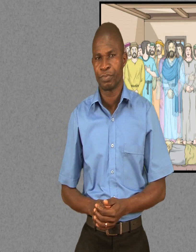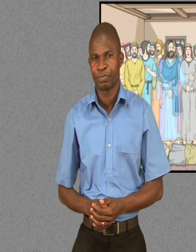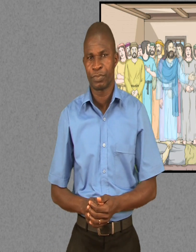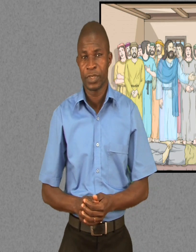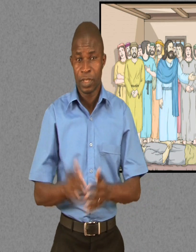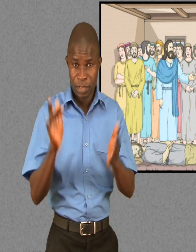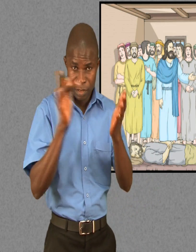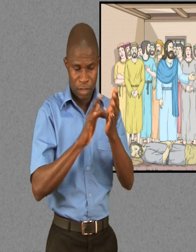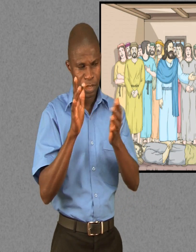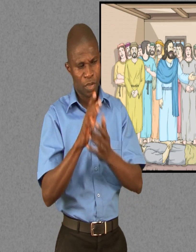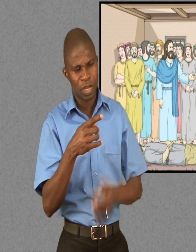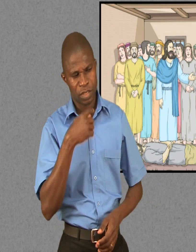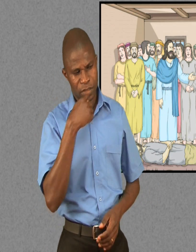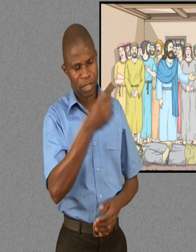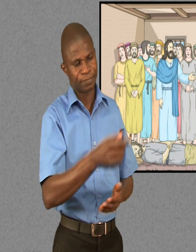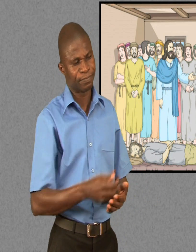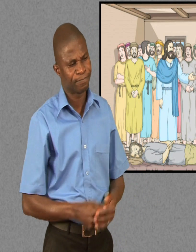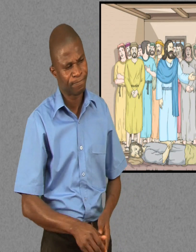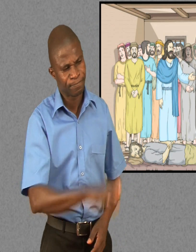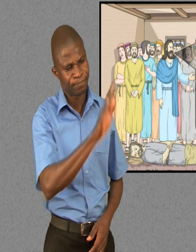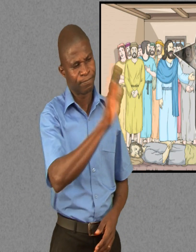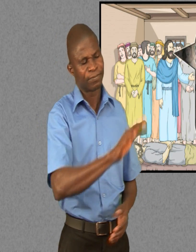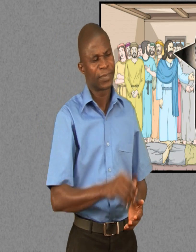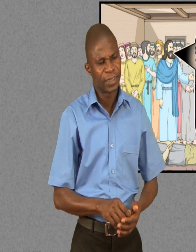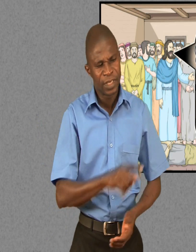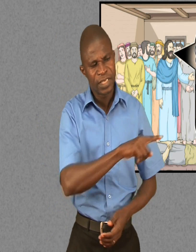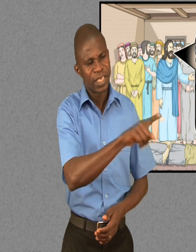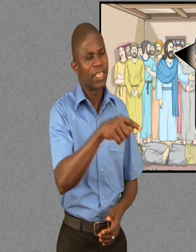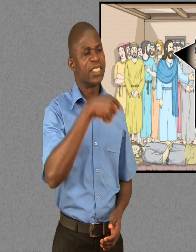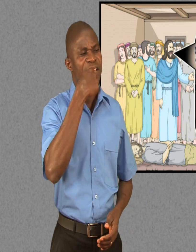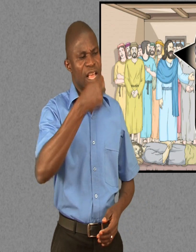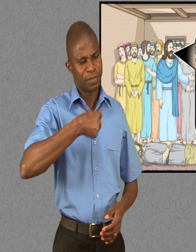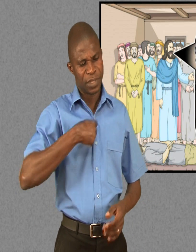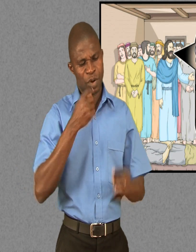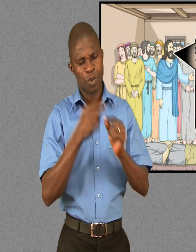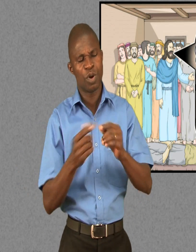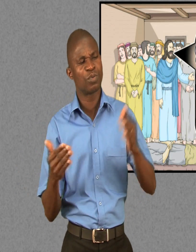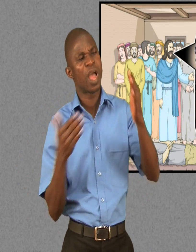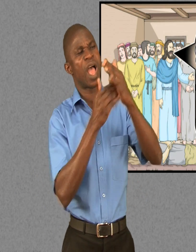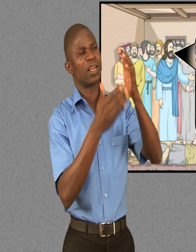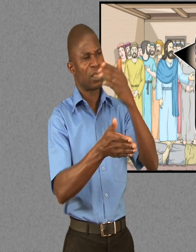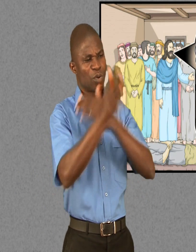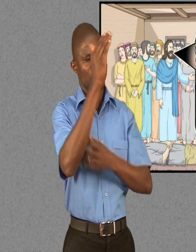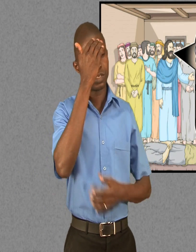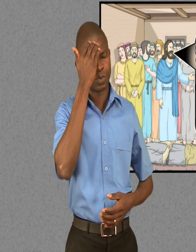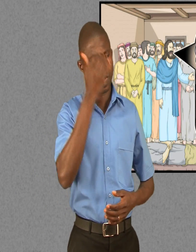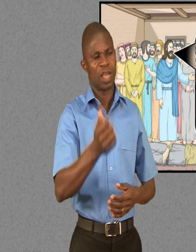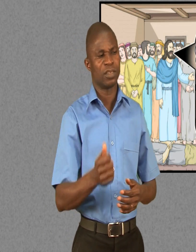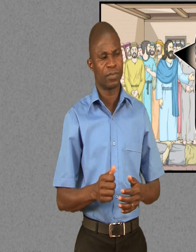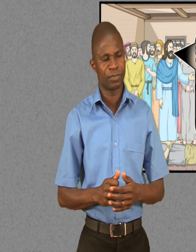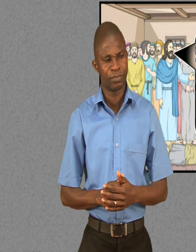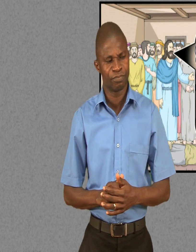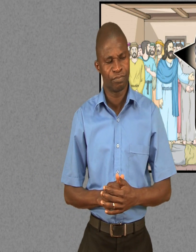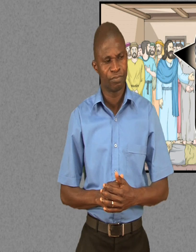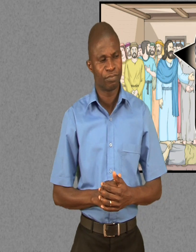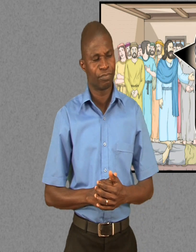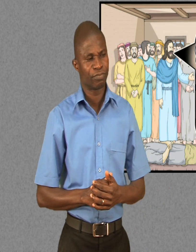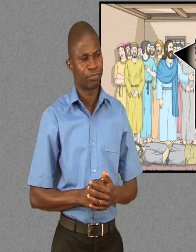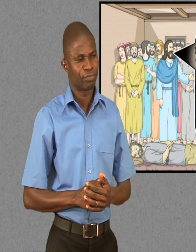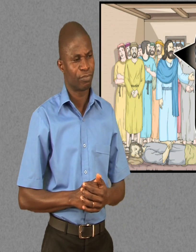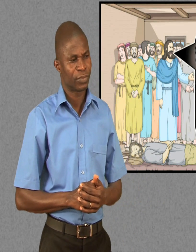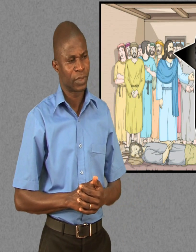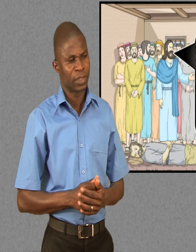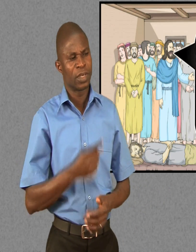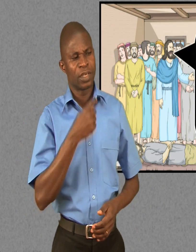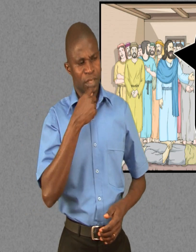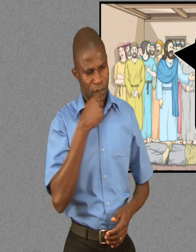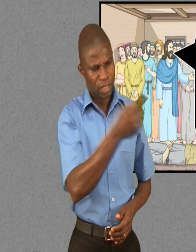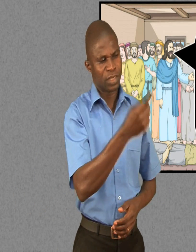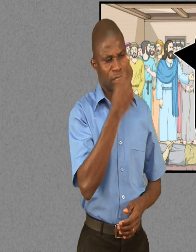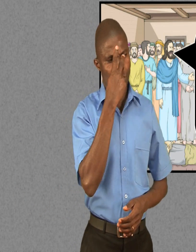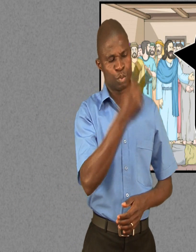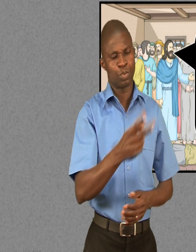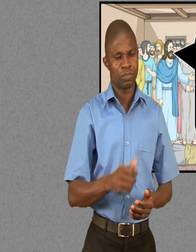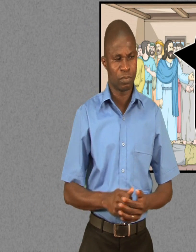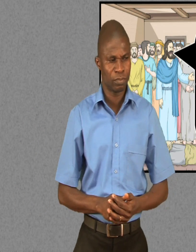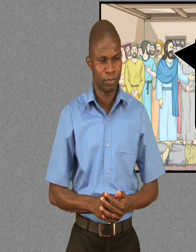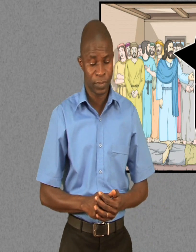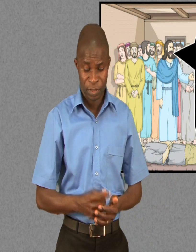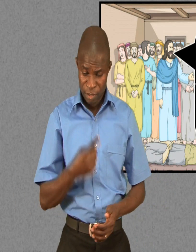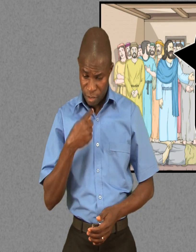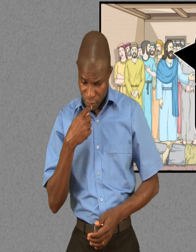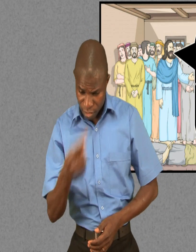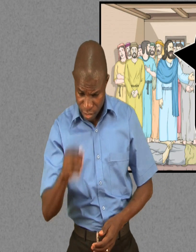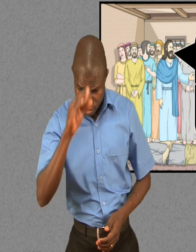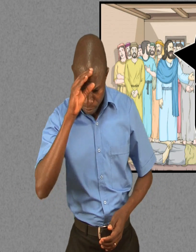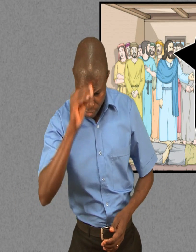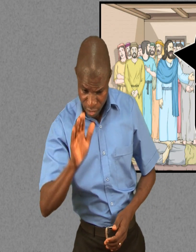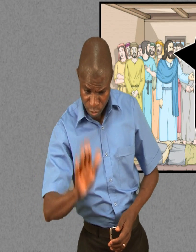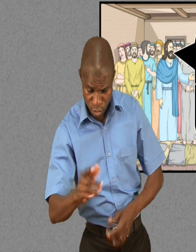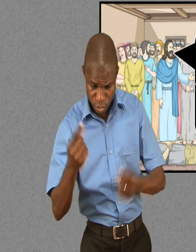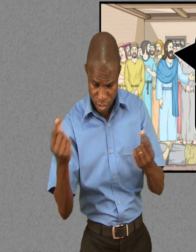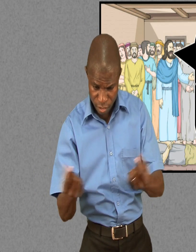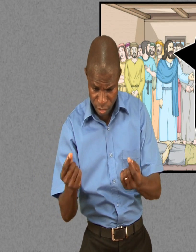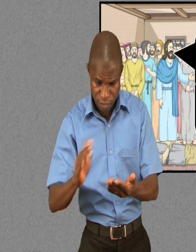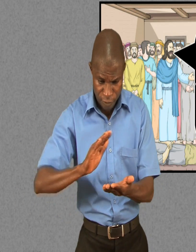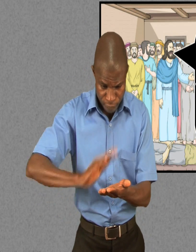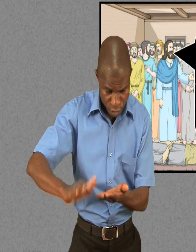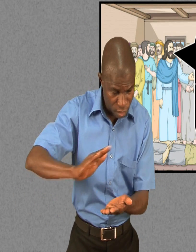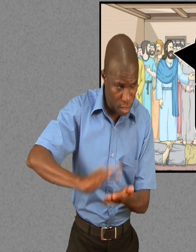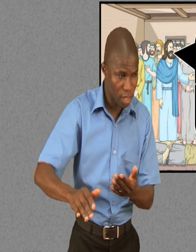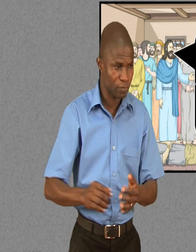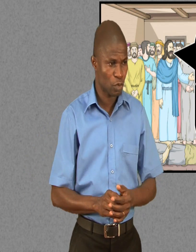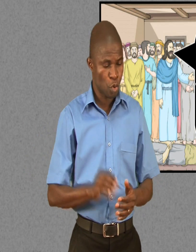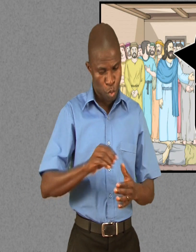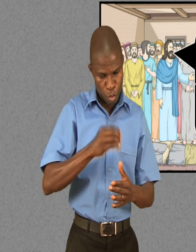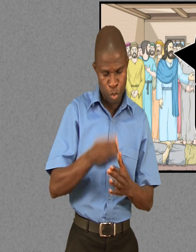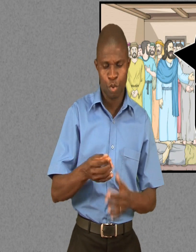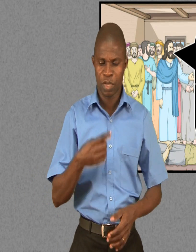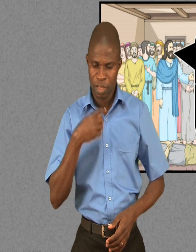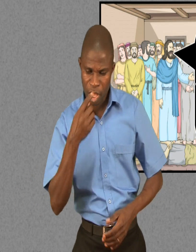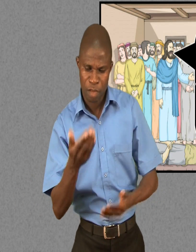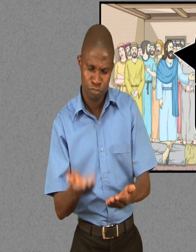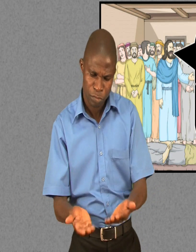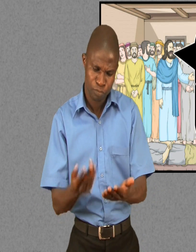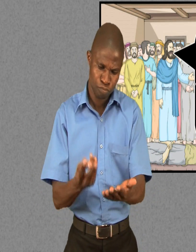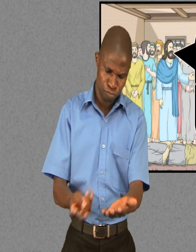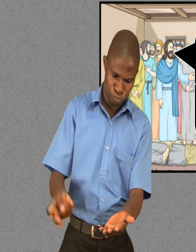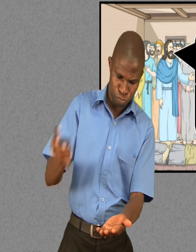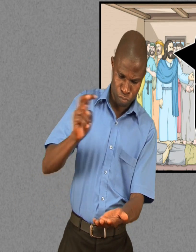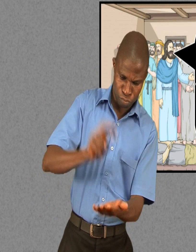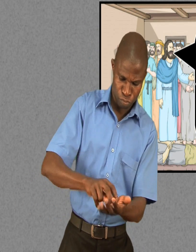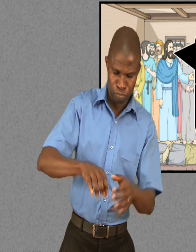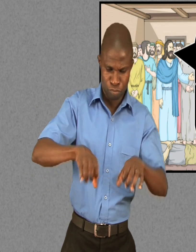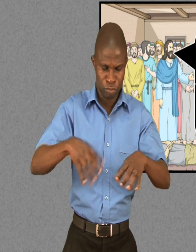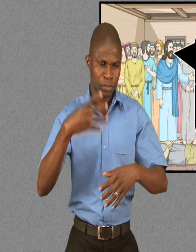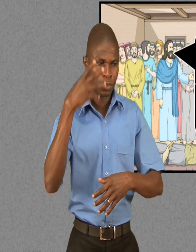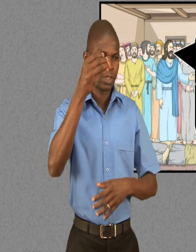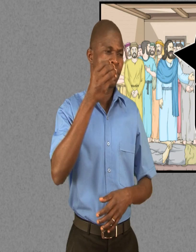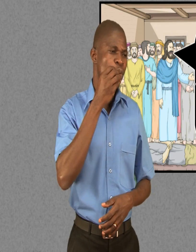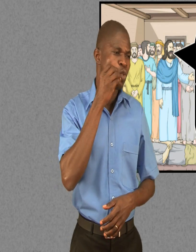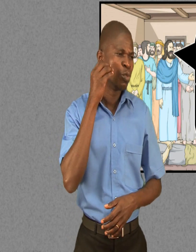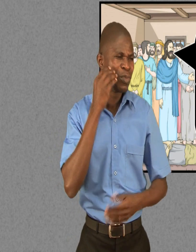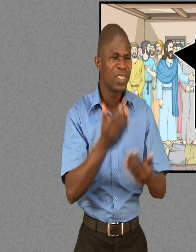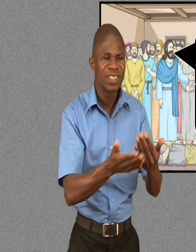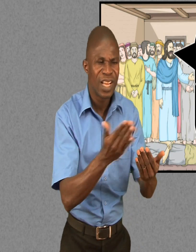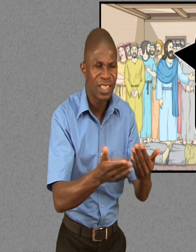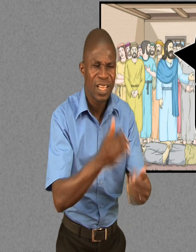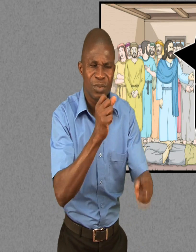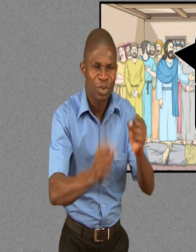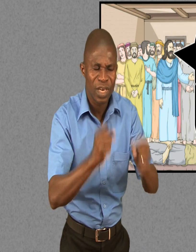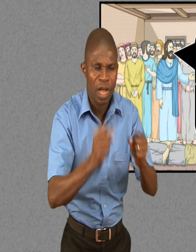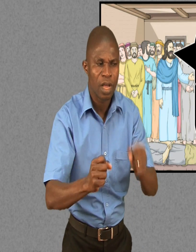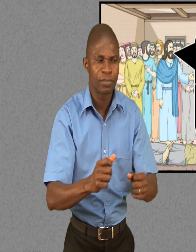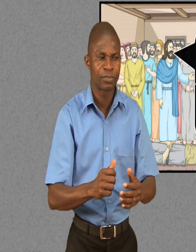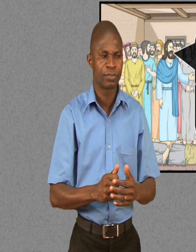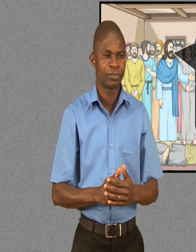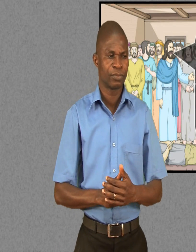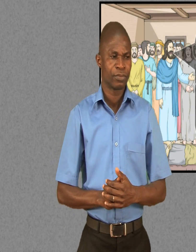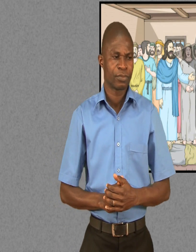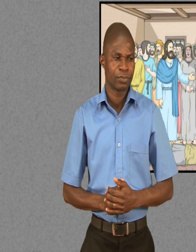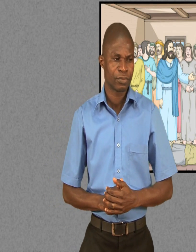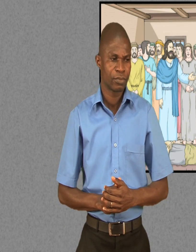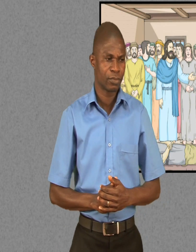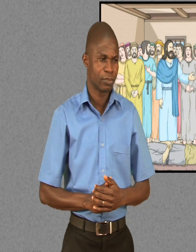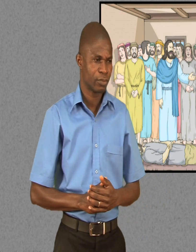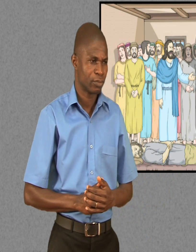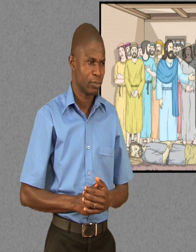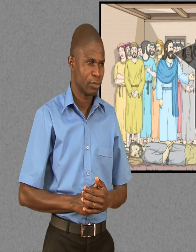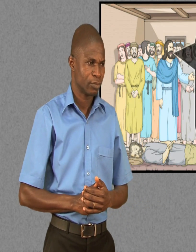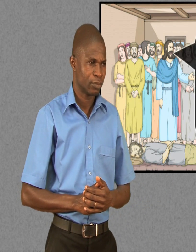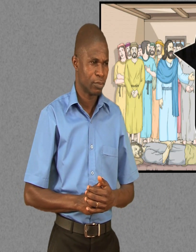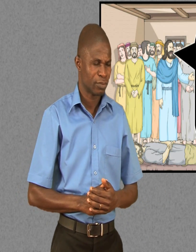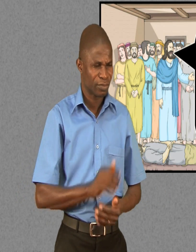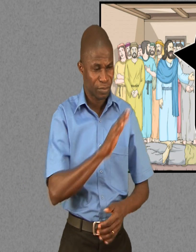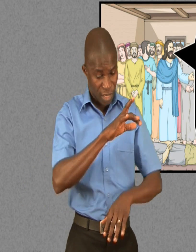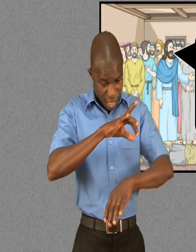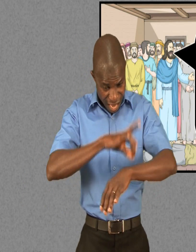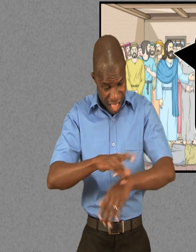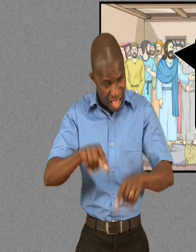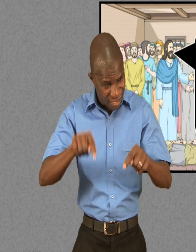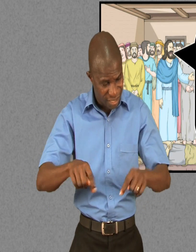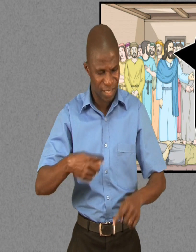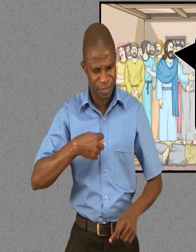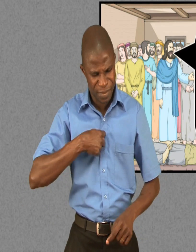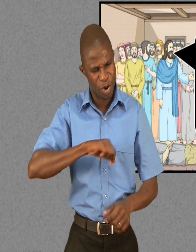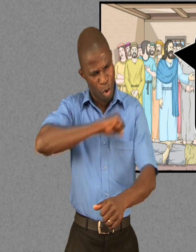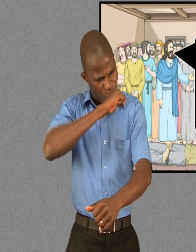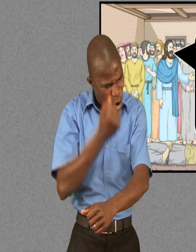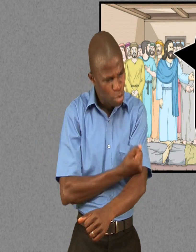“Why are you thinking these things in your hearts?” He asked. “Which is easier: to say to a paralytic, ‘Your sins are forgiven,’ or to say, ‘Get up, pick up your mat, and walk’?